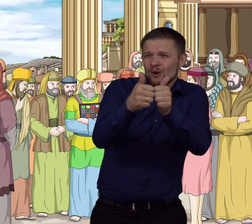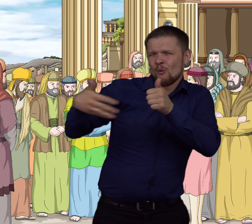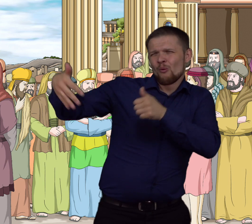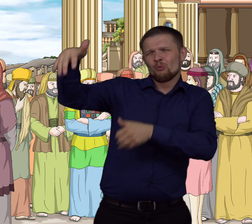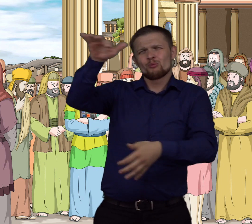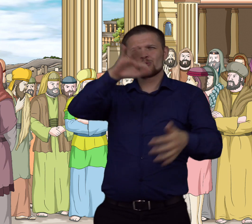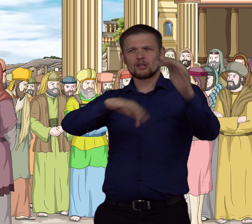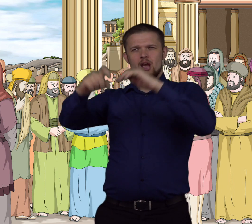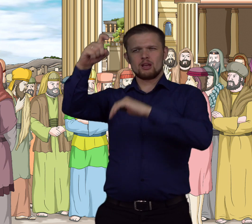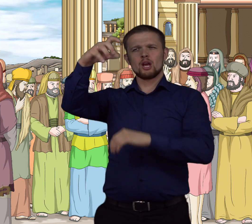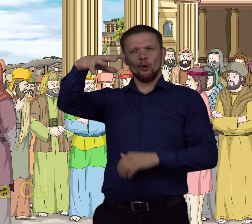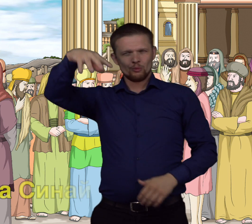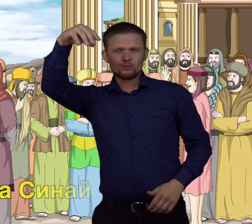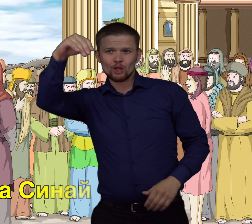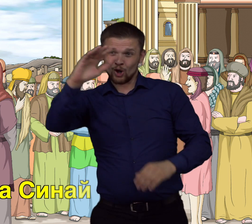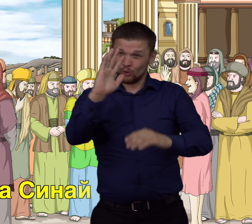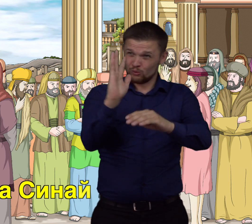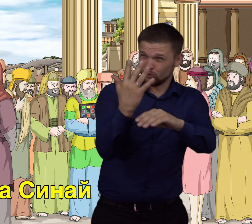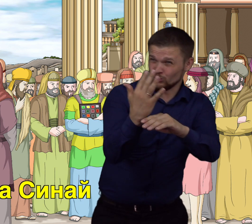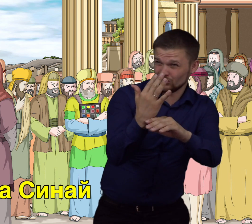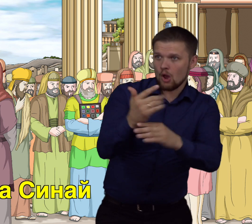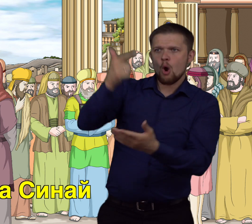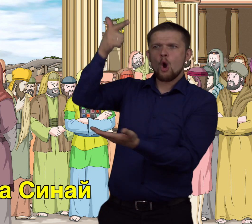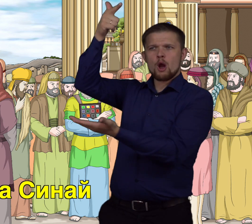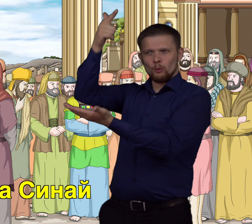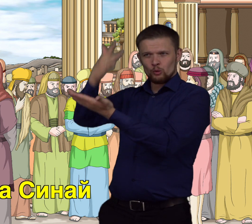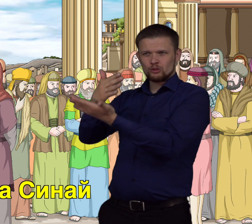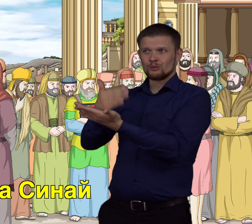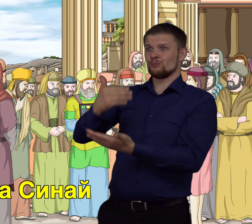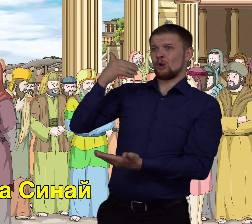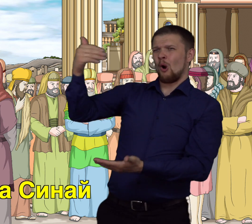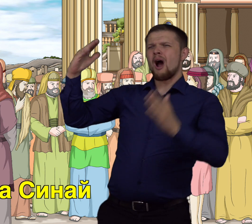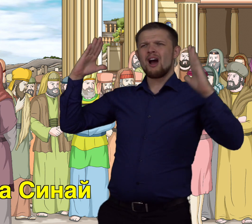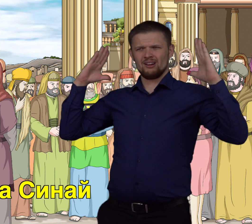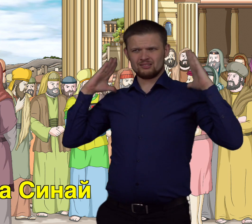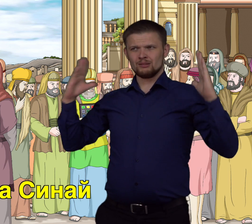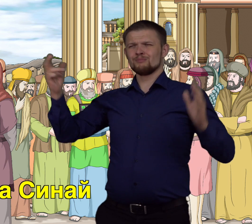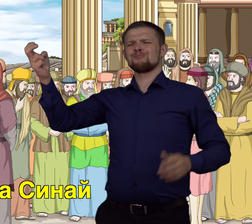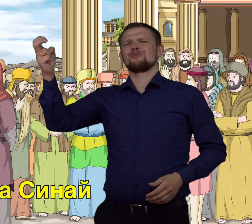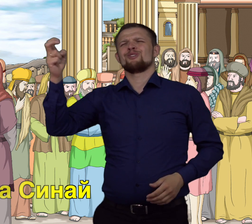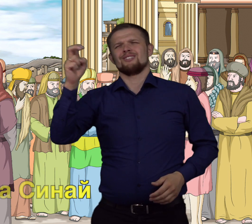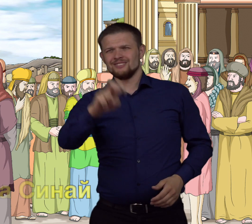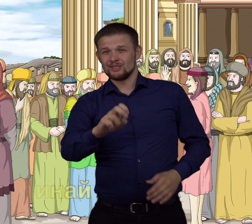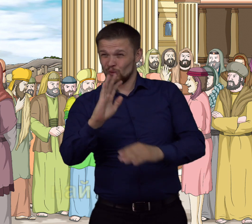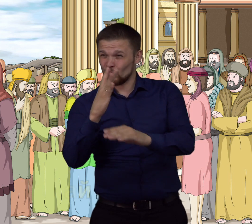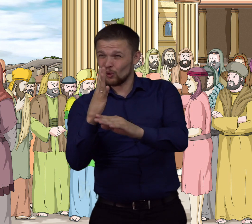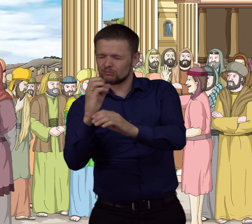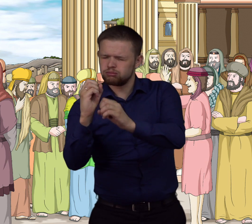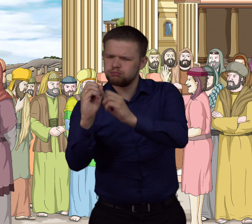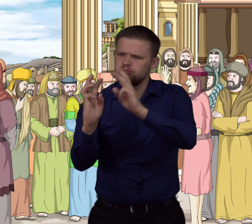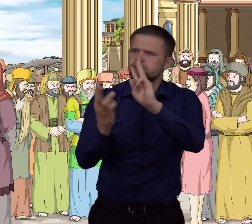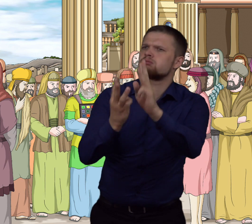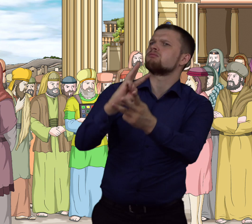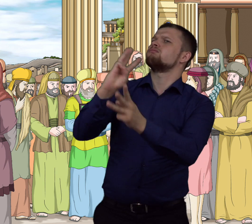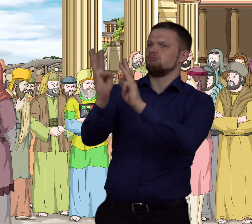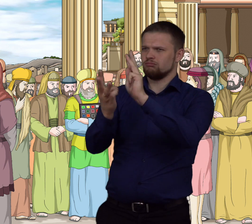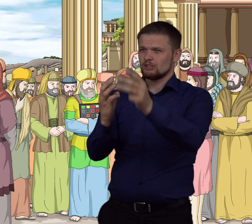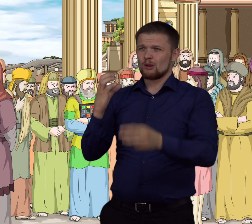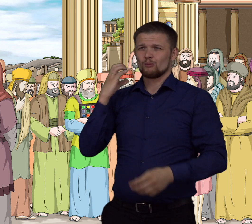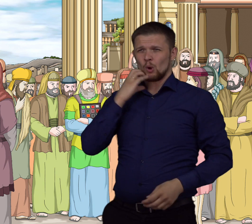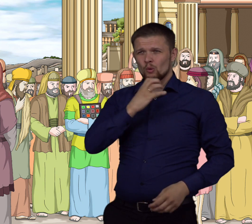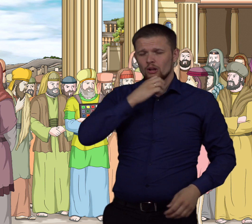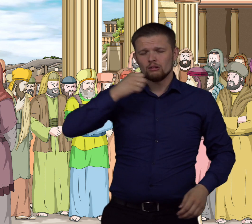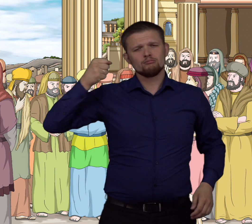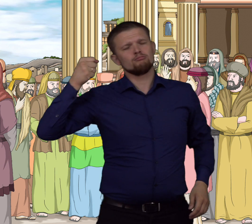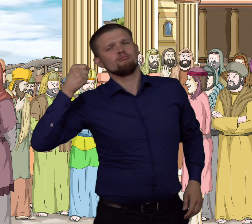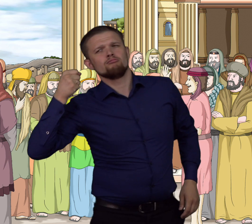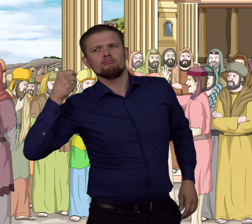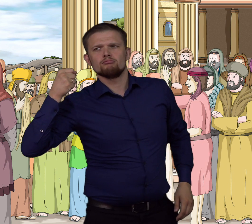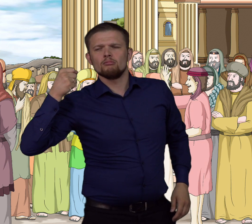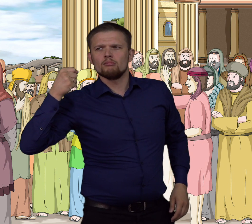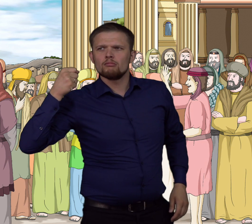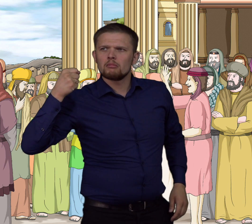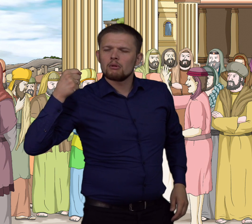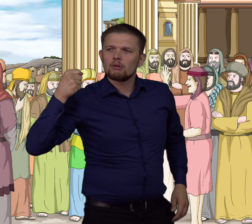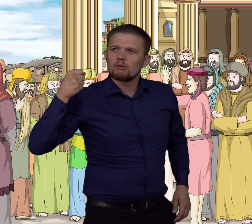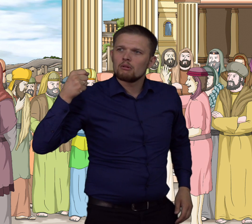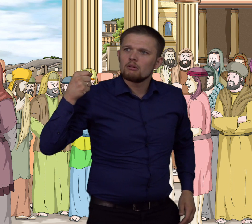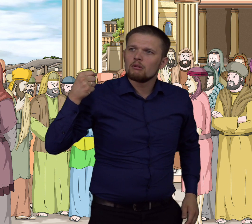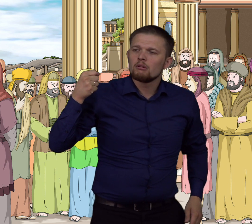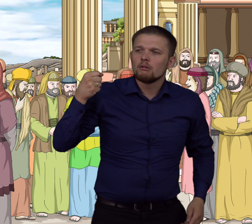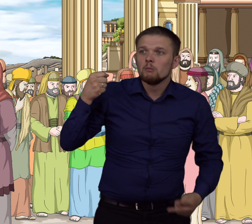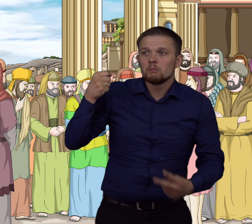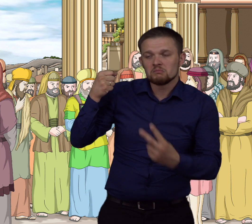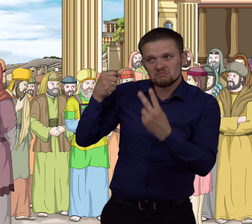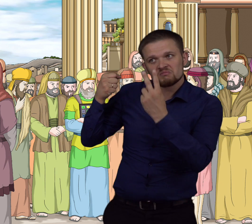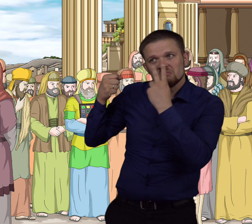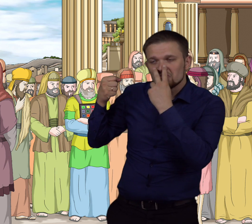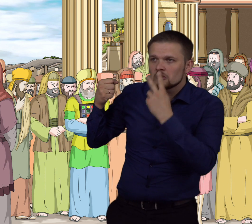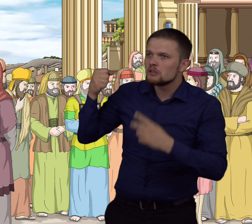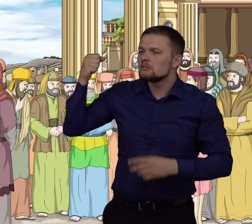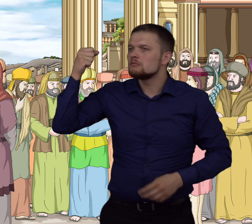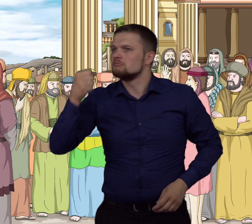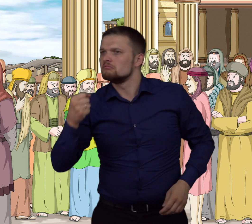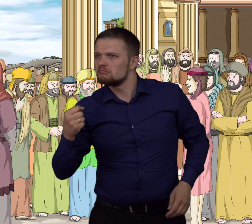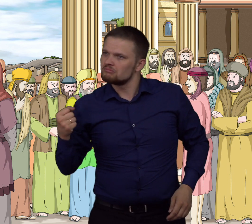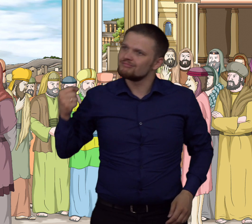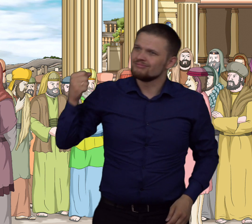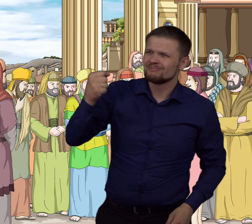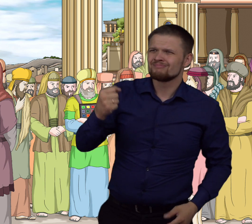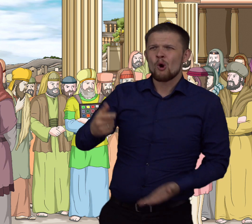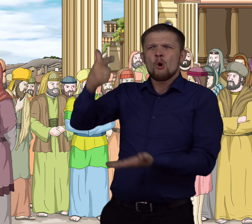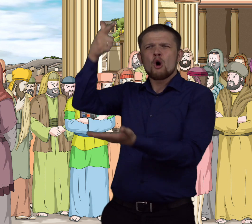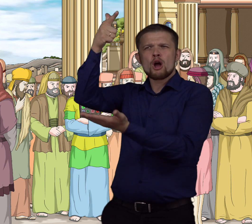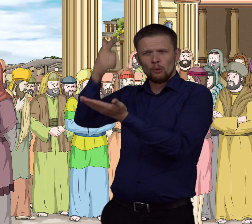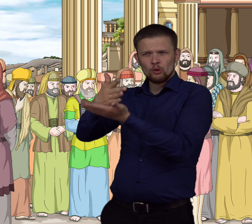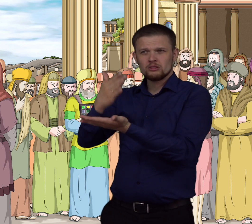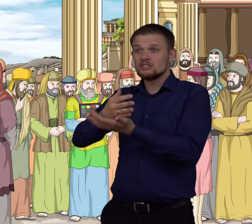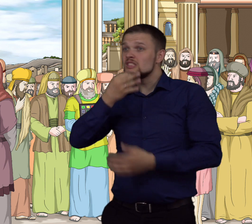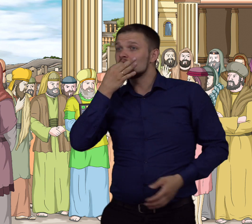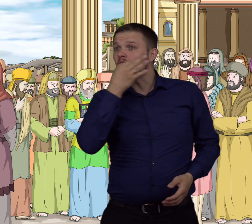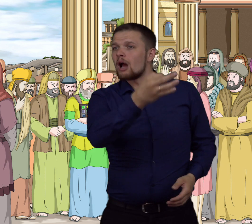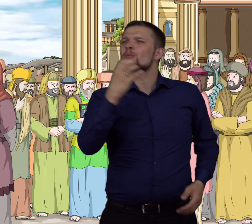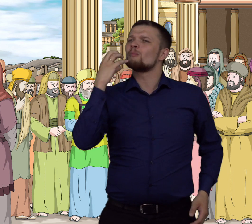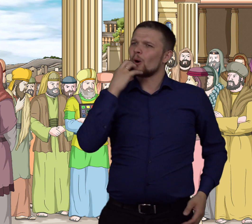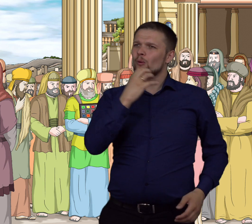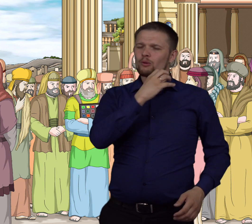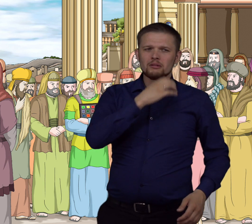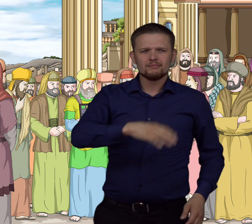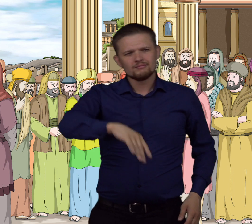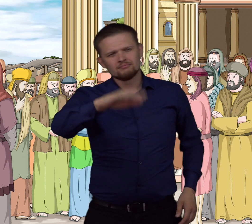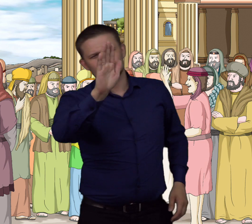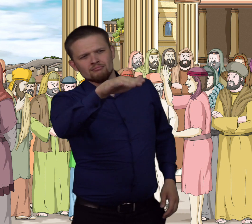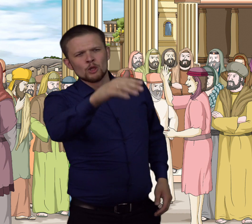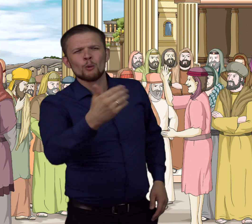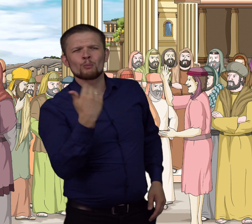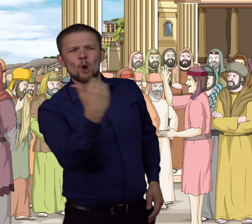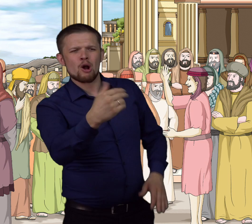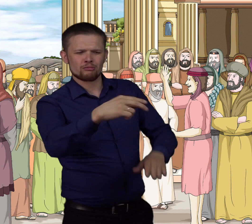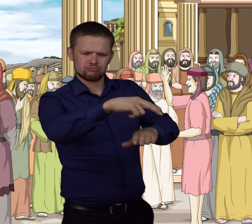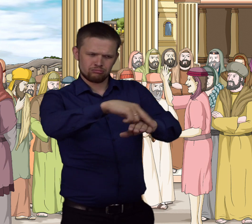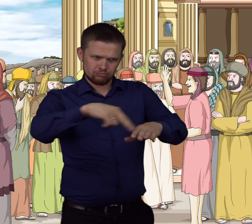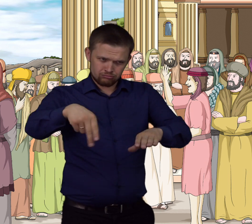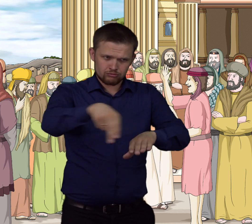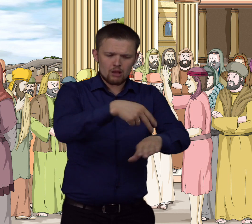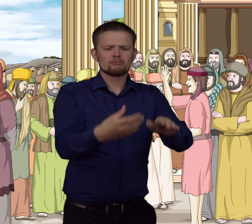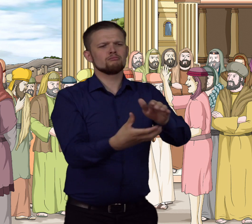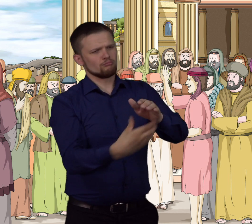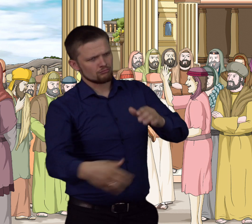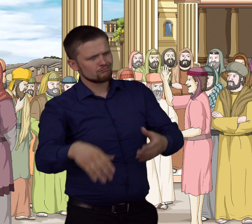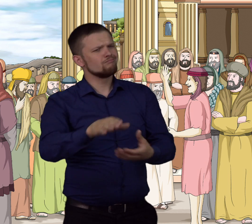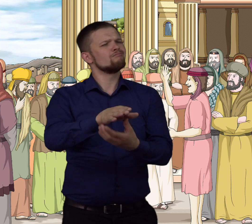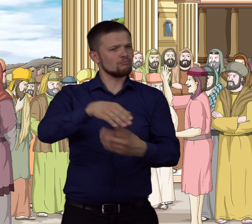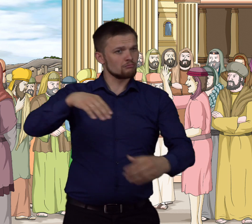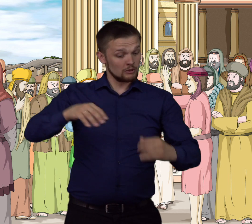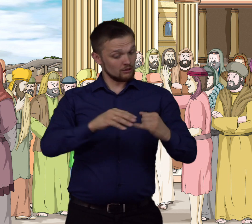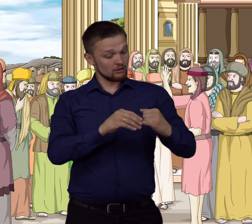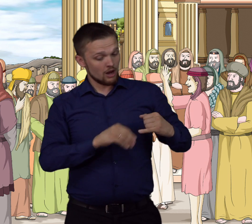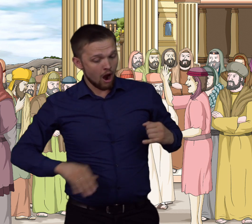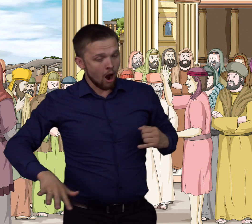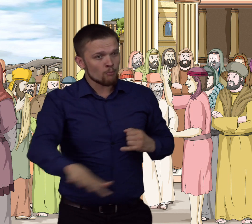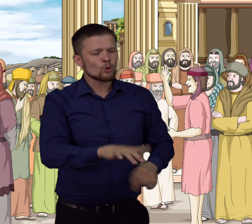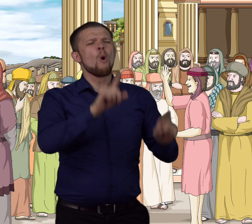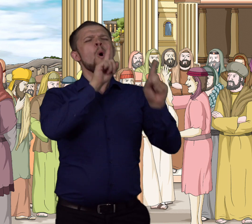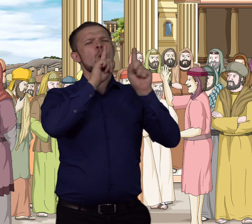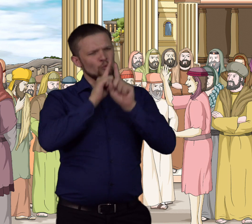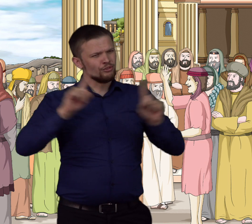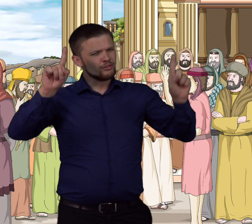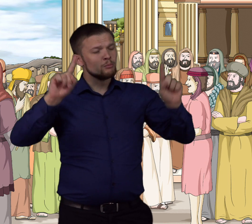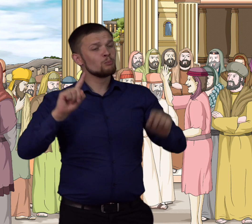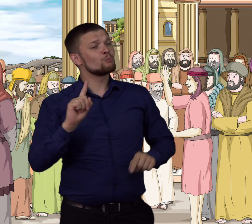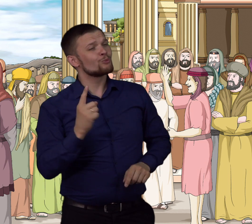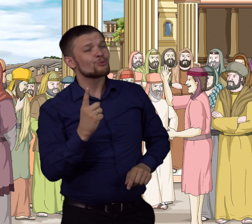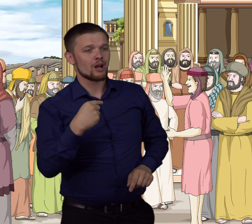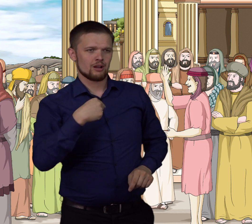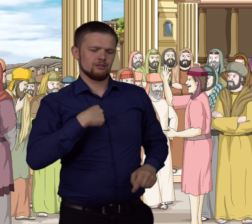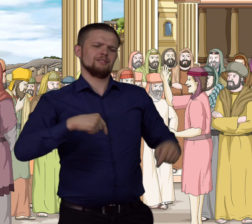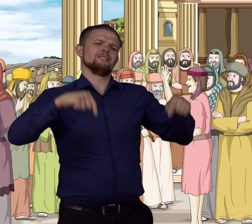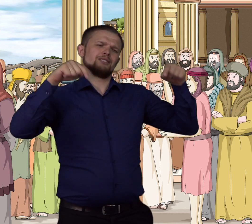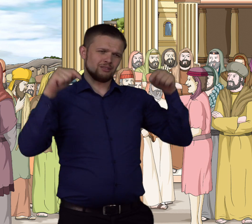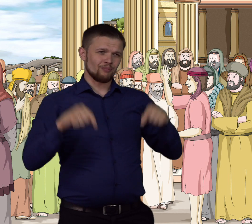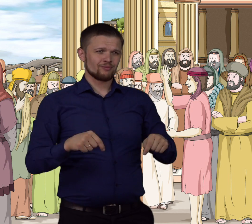After forty years had passed, an angel appeared to Moses in the flames of a burning bush in the desert near Mount Sinai. When Moses saw it, he marveled at the sight.